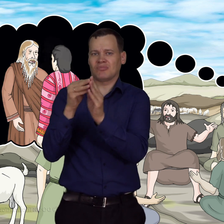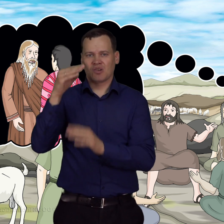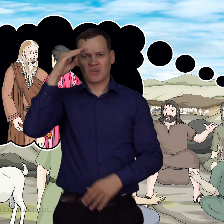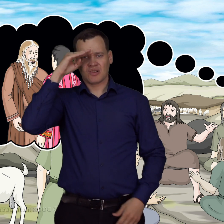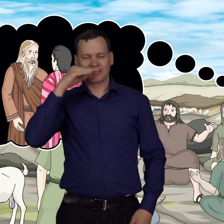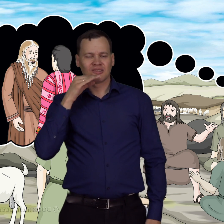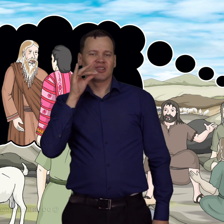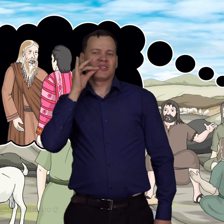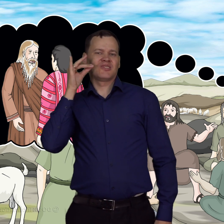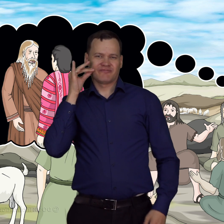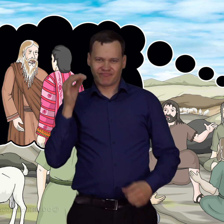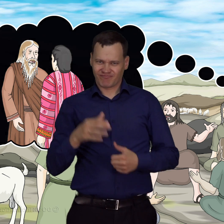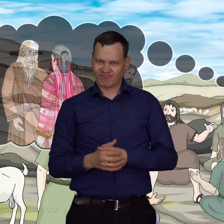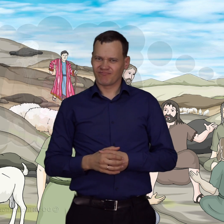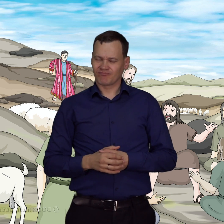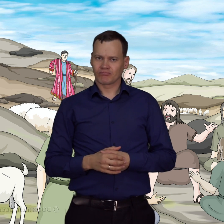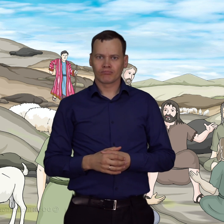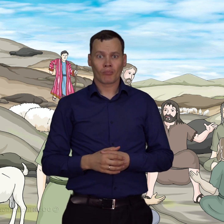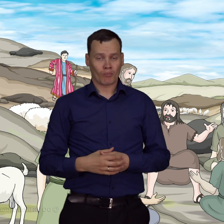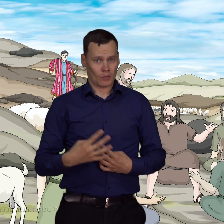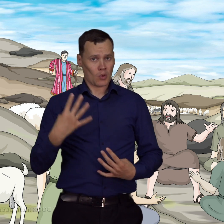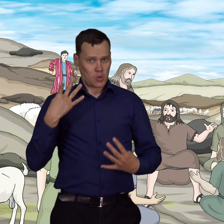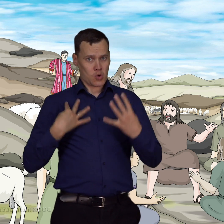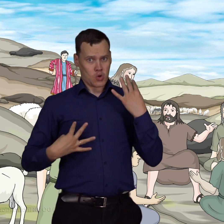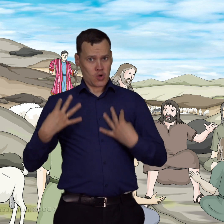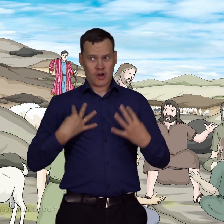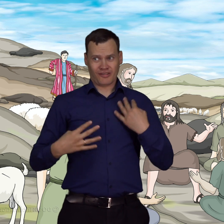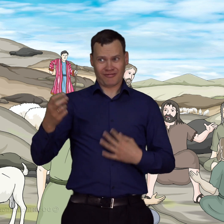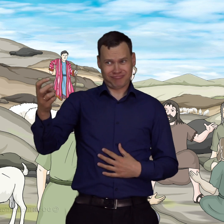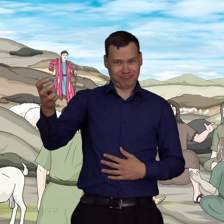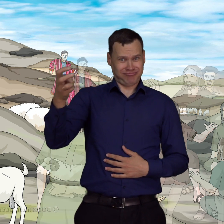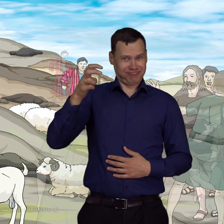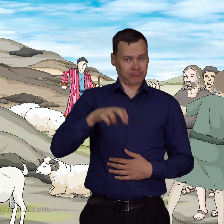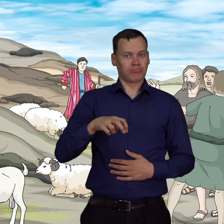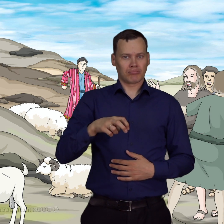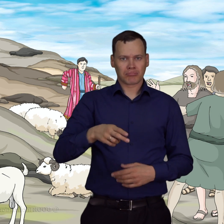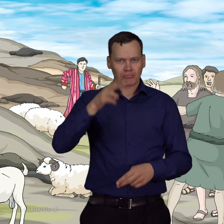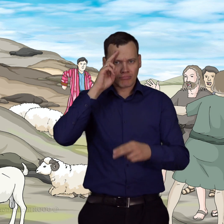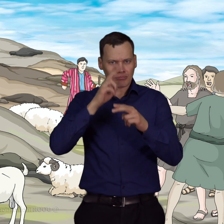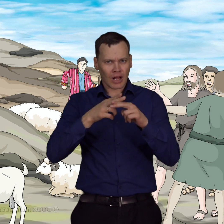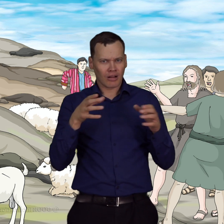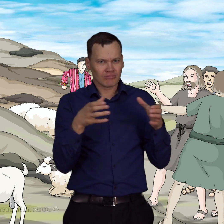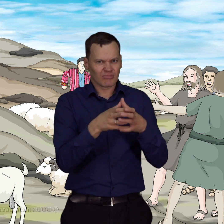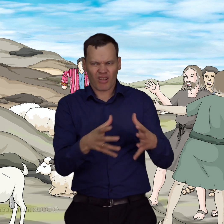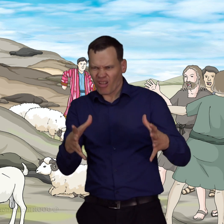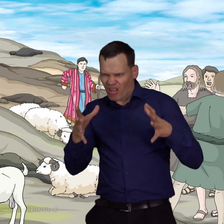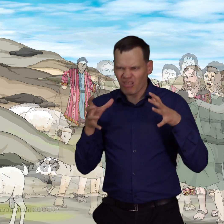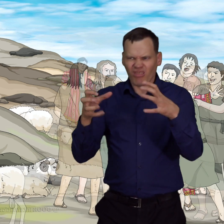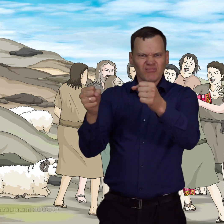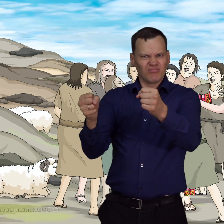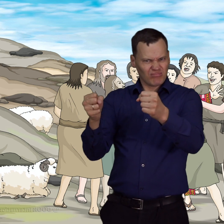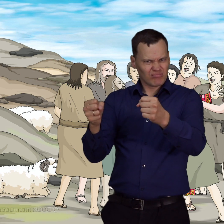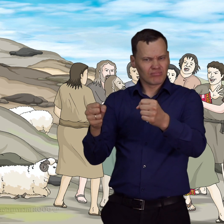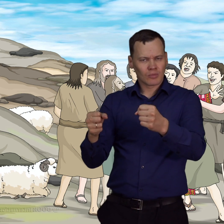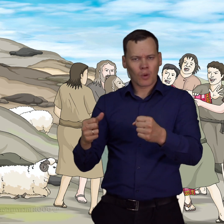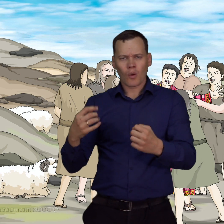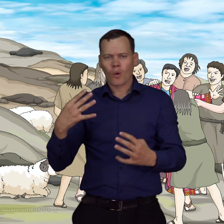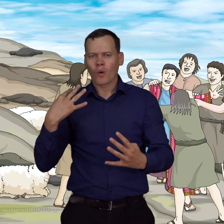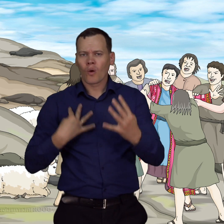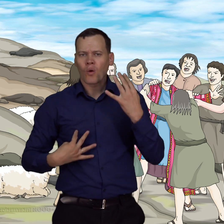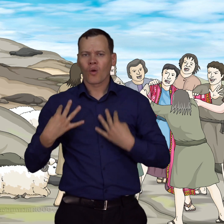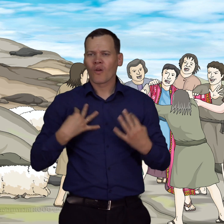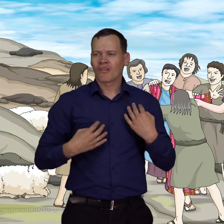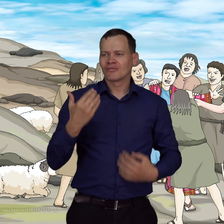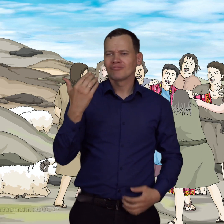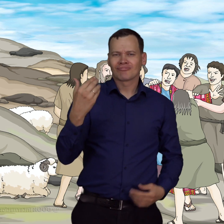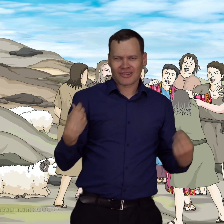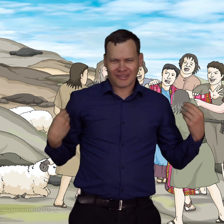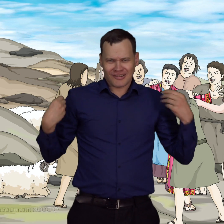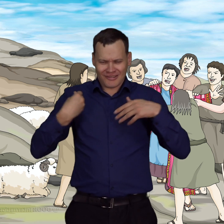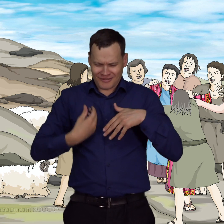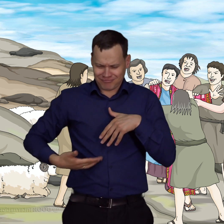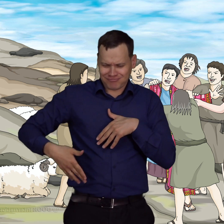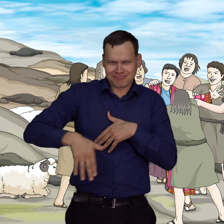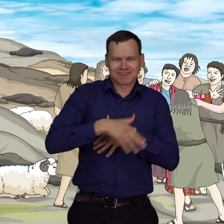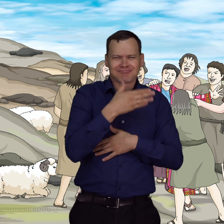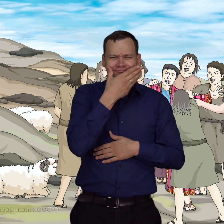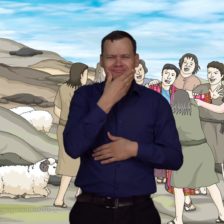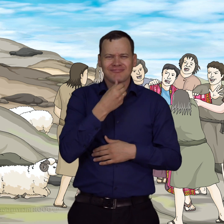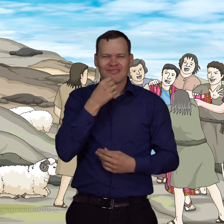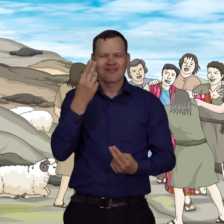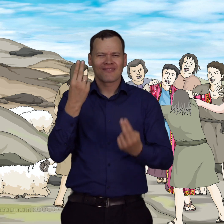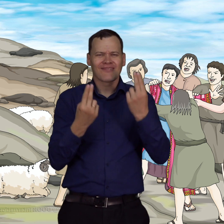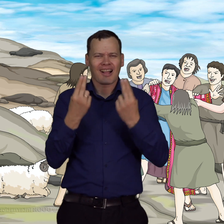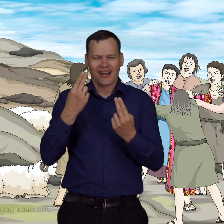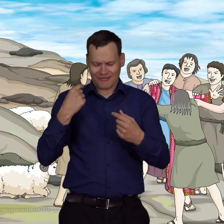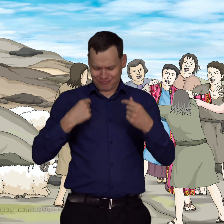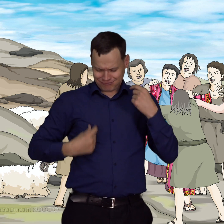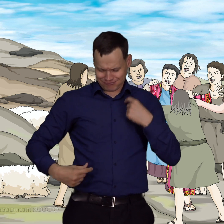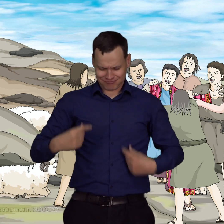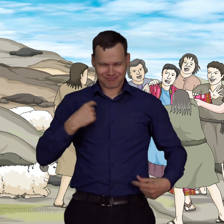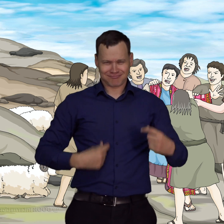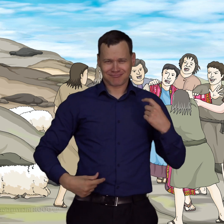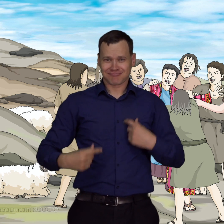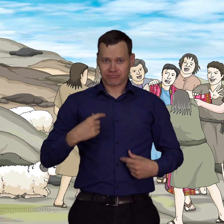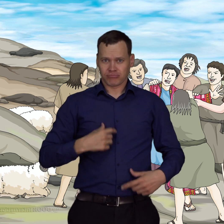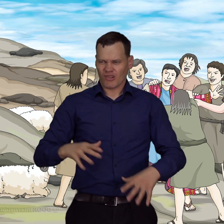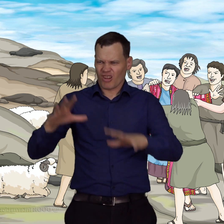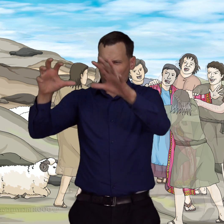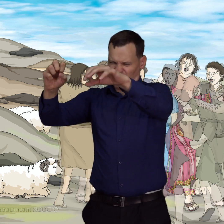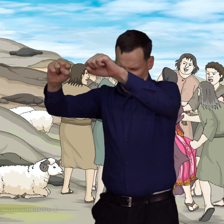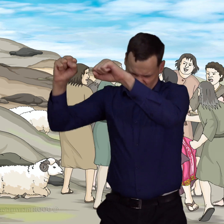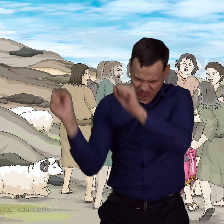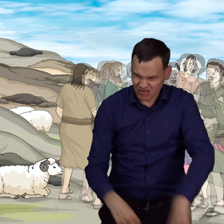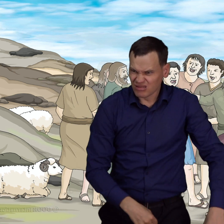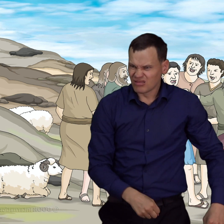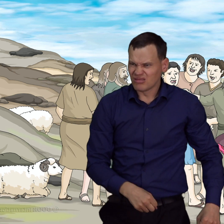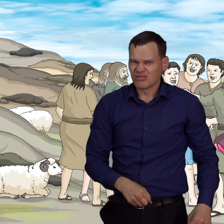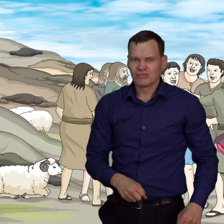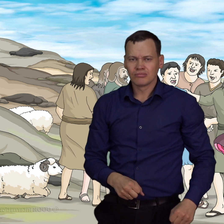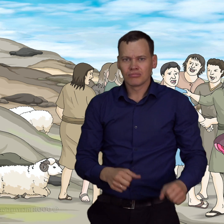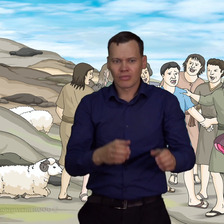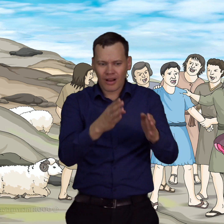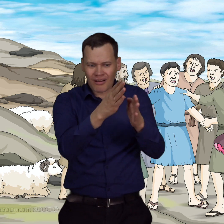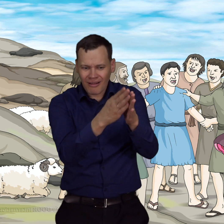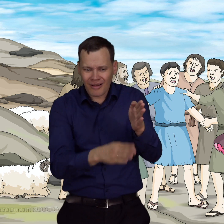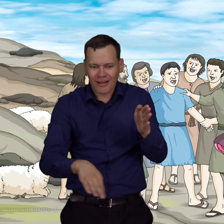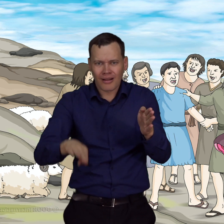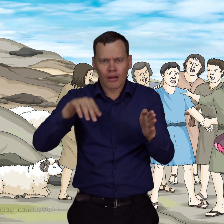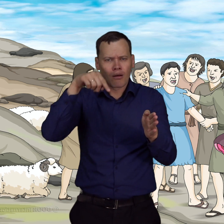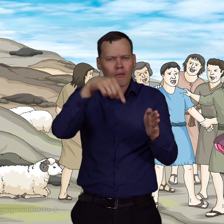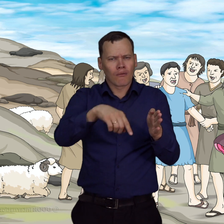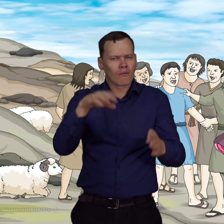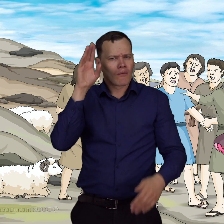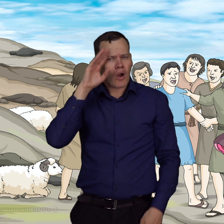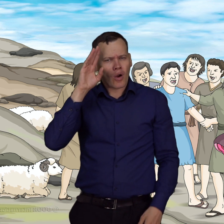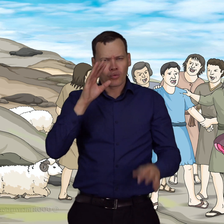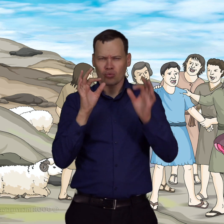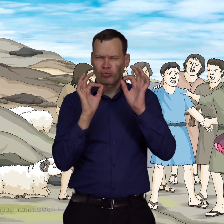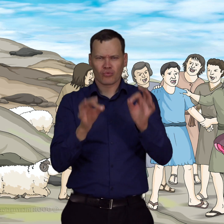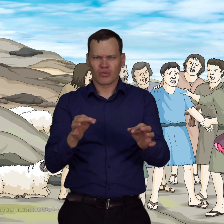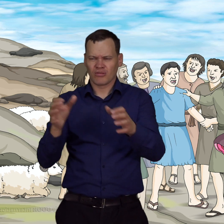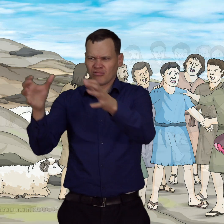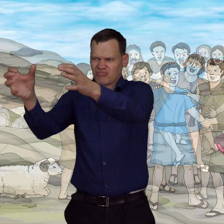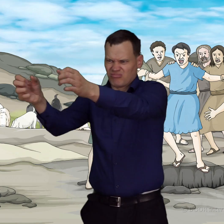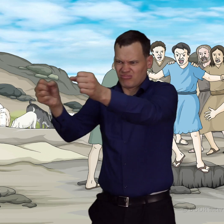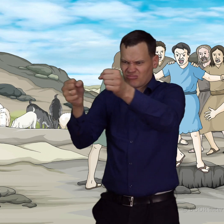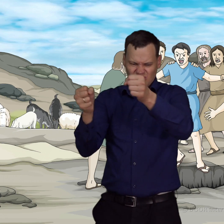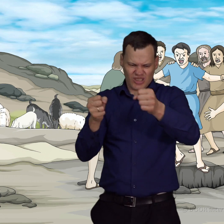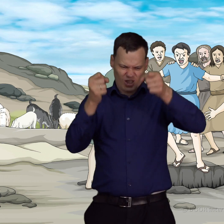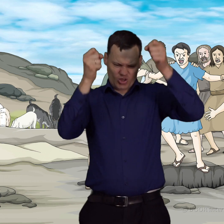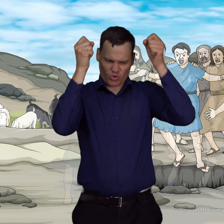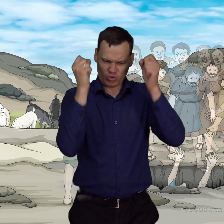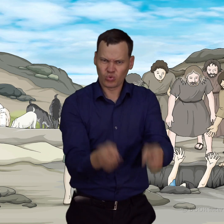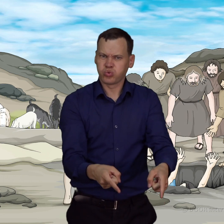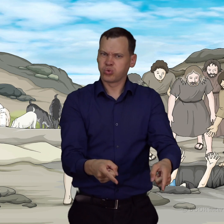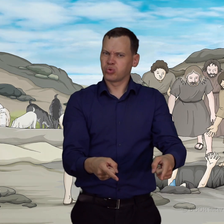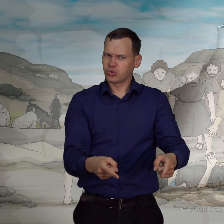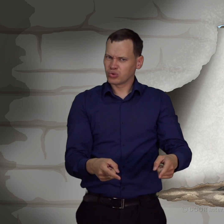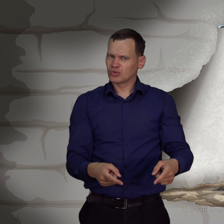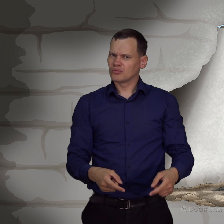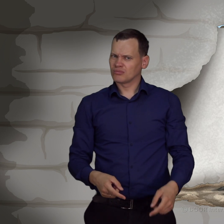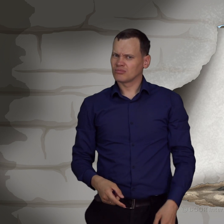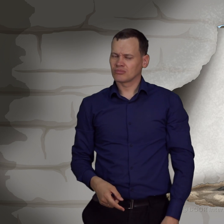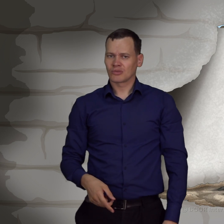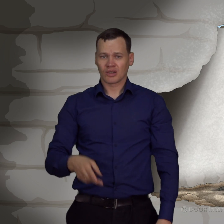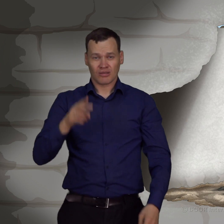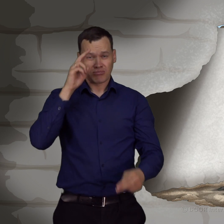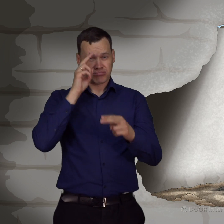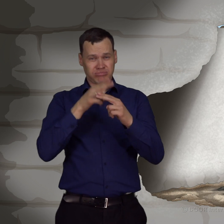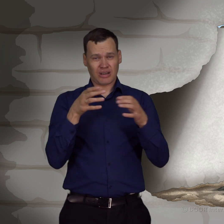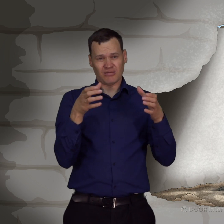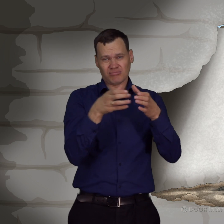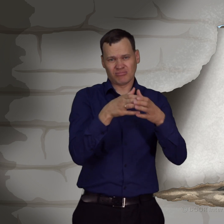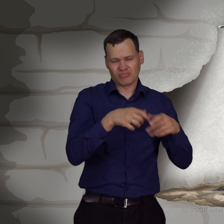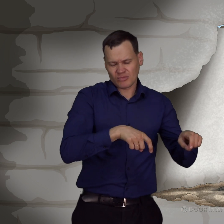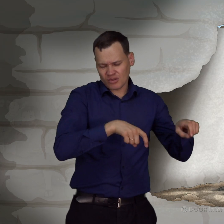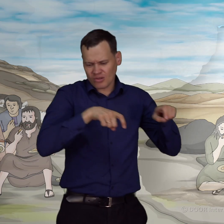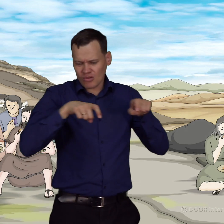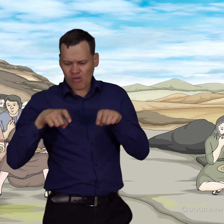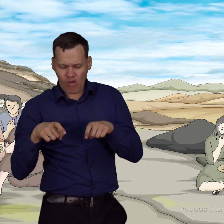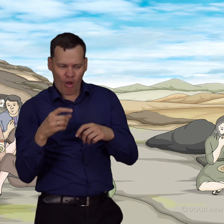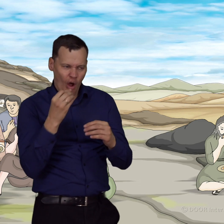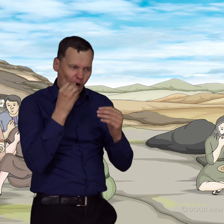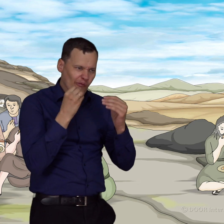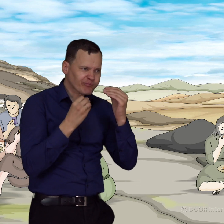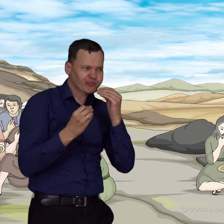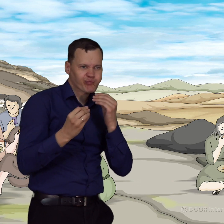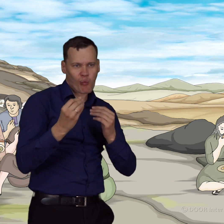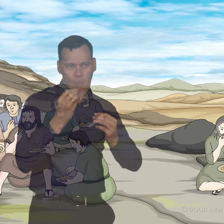So when Joseph came to his brothers, they stripped him of his robe—the robe of many colors he was wearing— and they took him and threw him into the pit. Now the pit was empty, with no water in it.